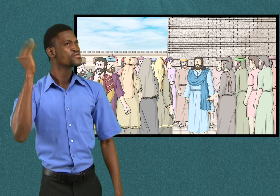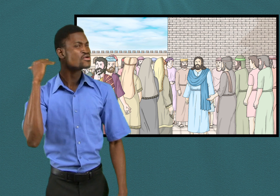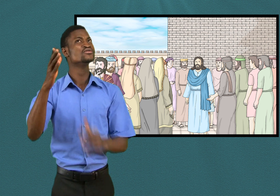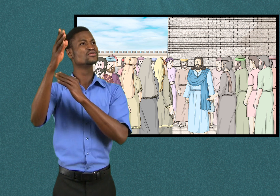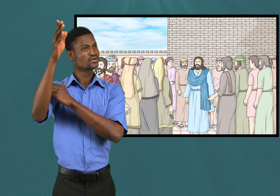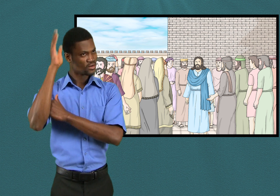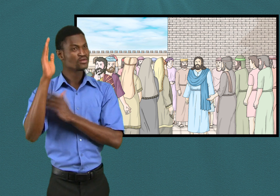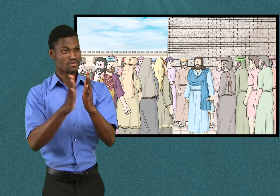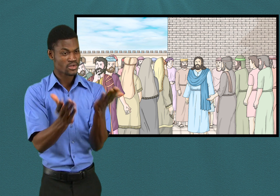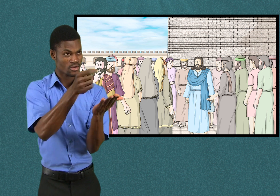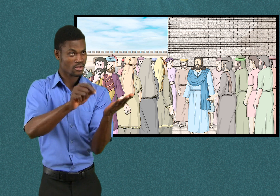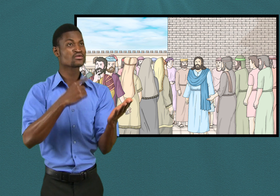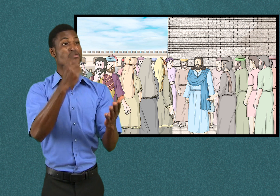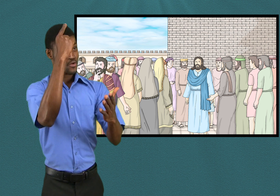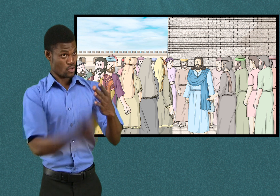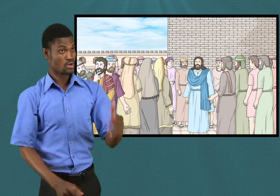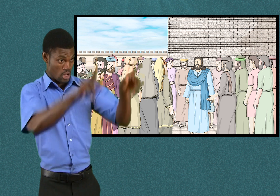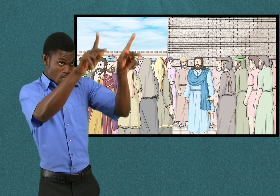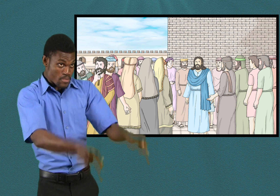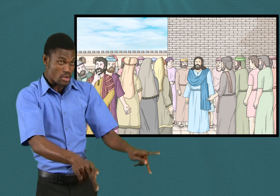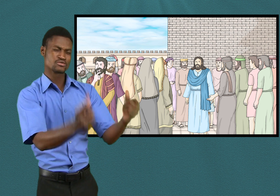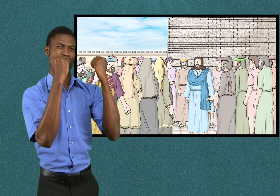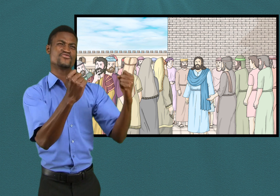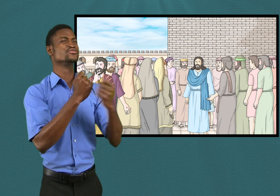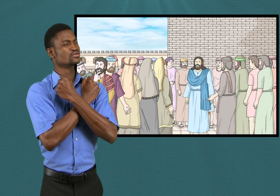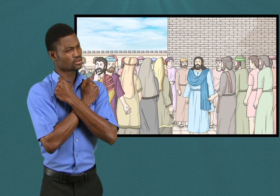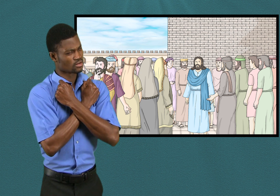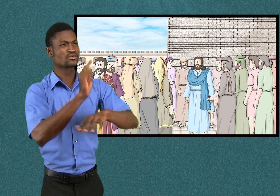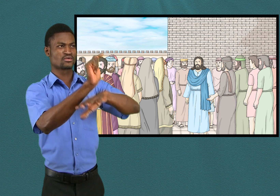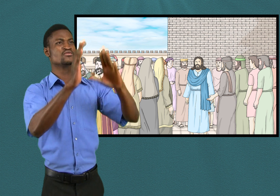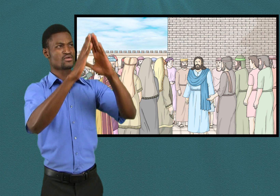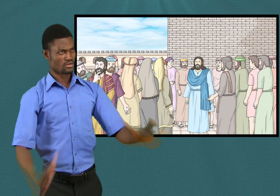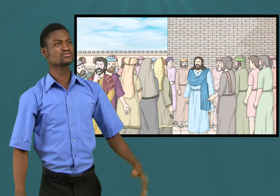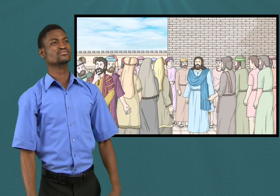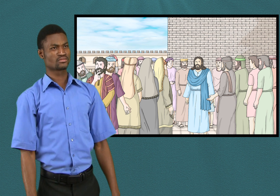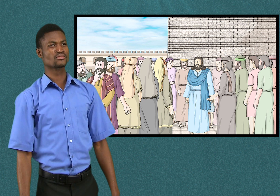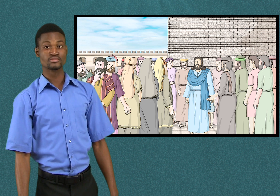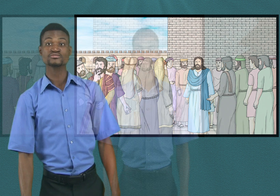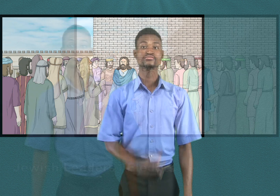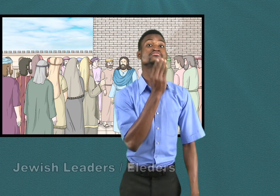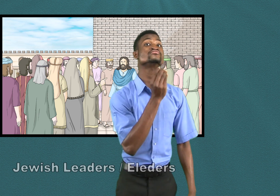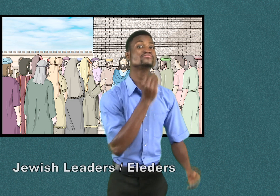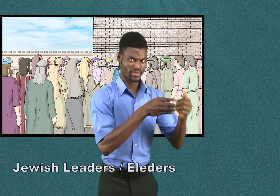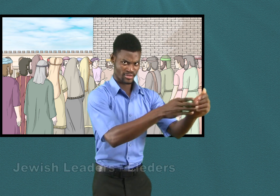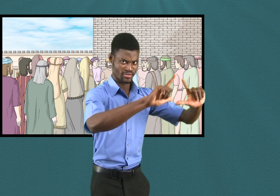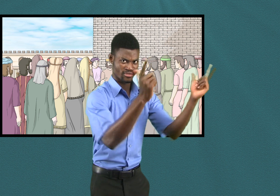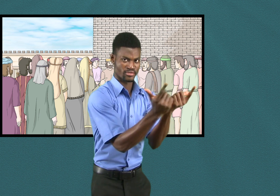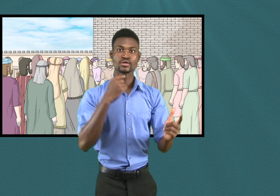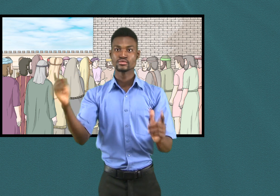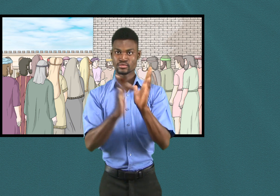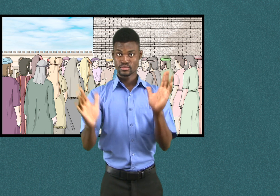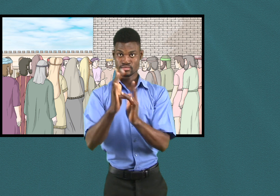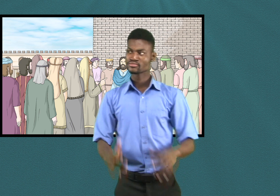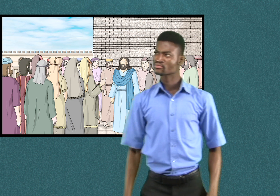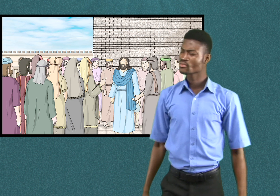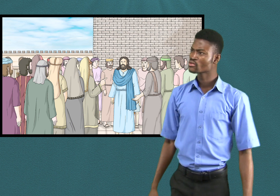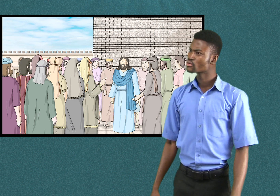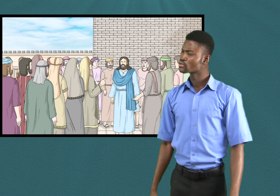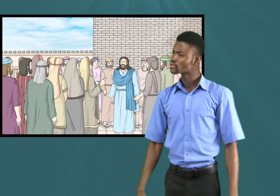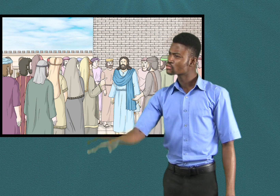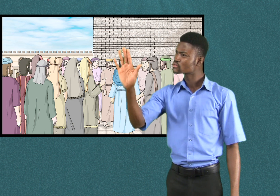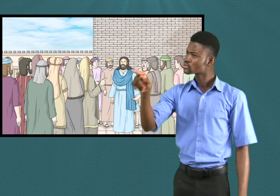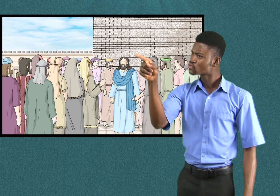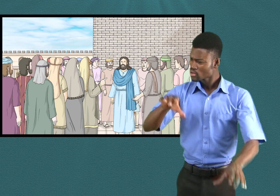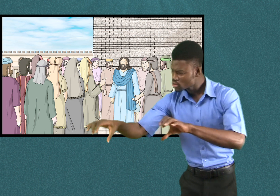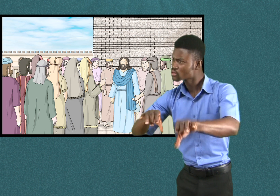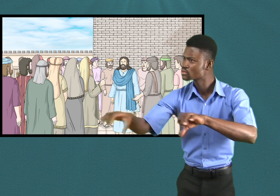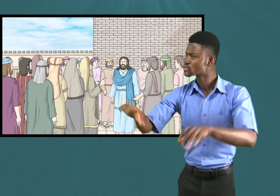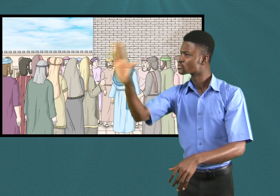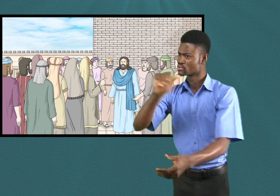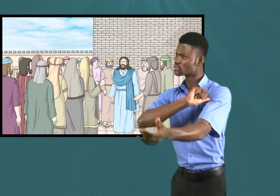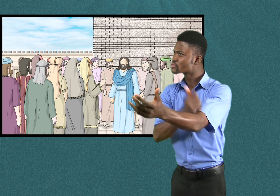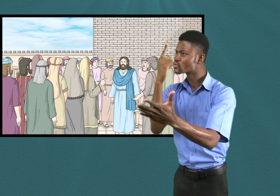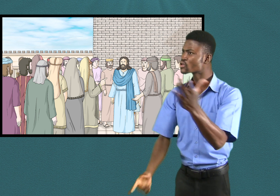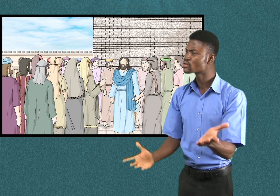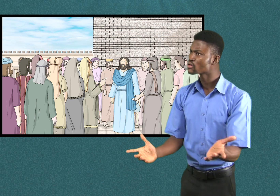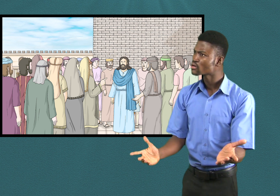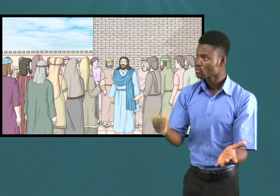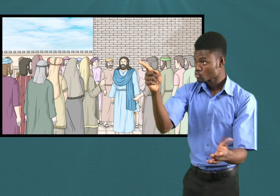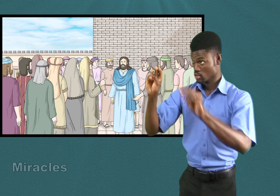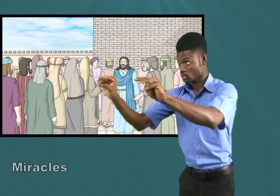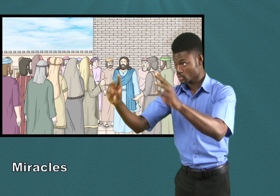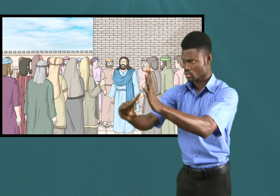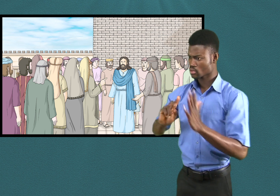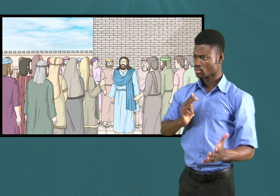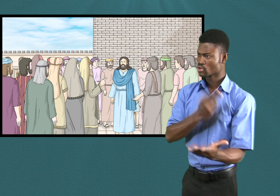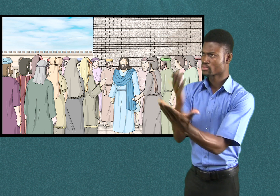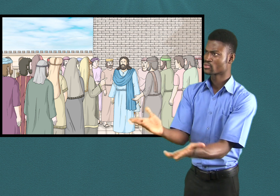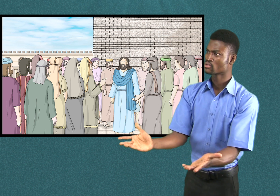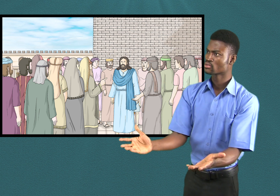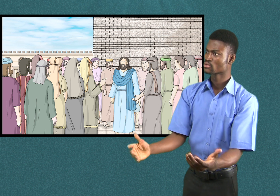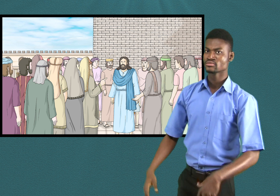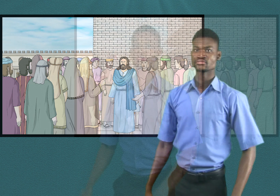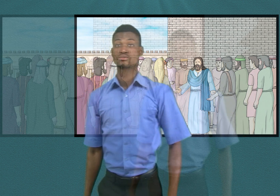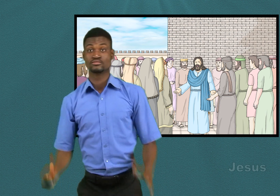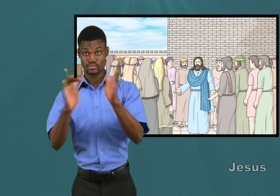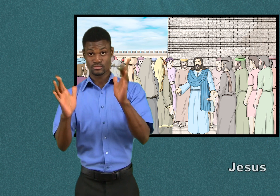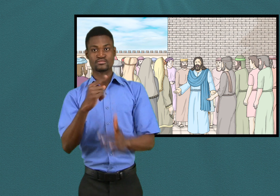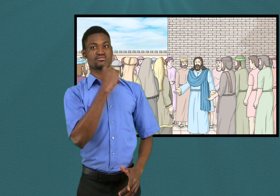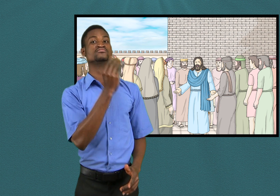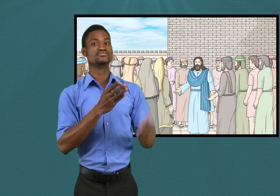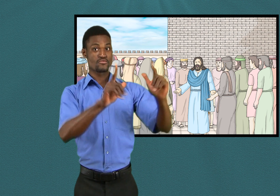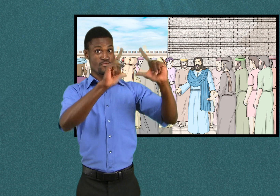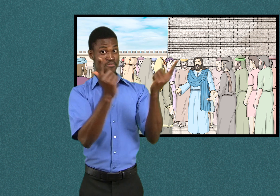On account of this, the Jews demanded, “What sign can You show us to prove Your authority to do these things?”